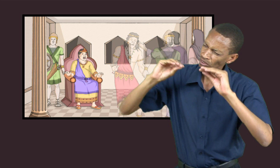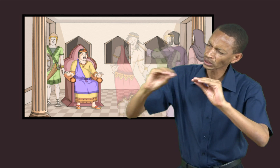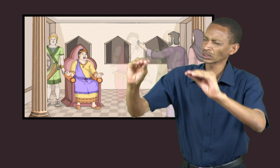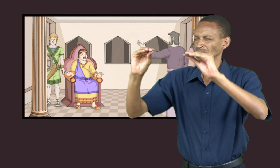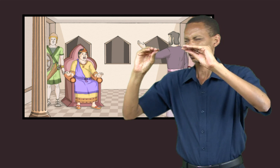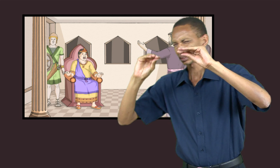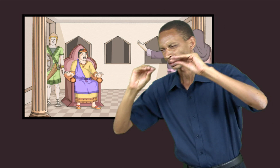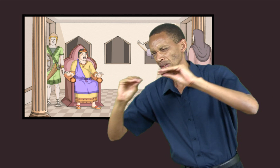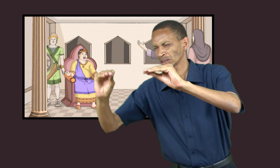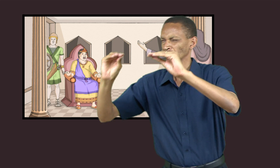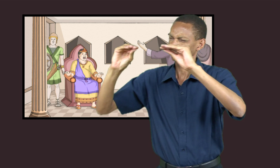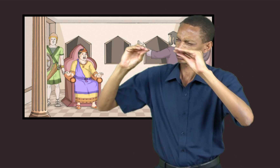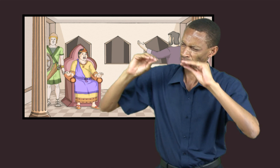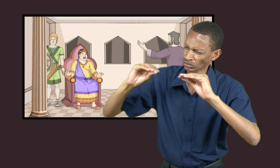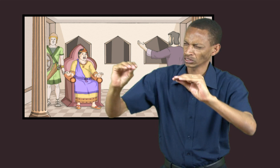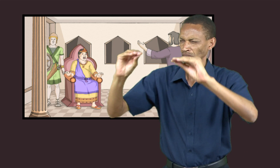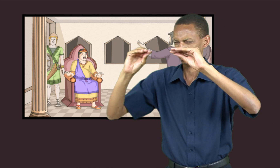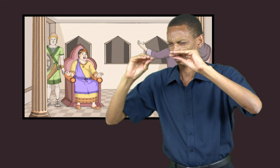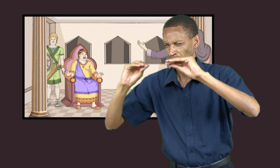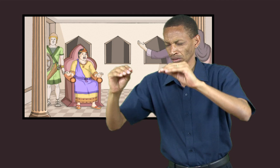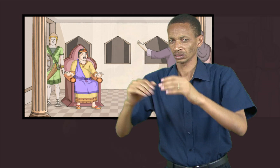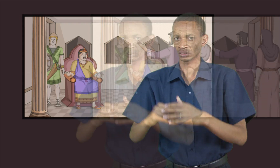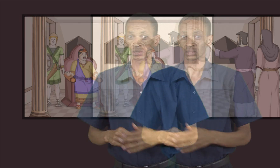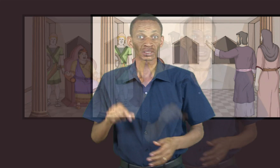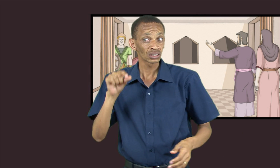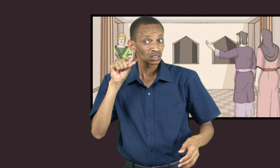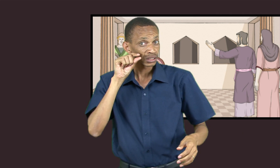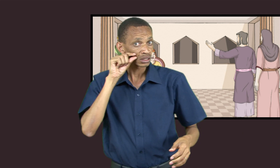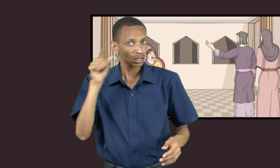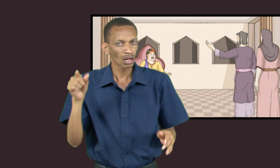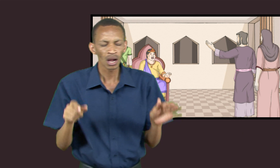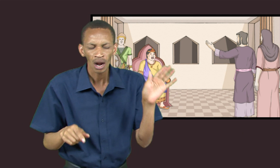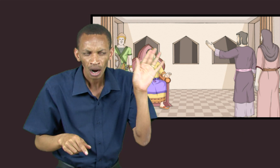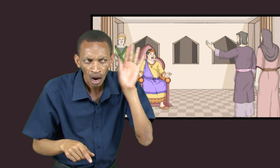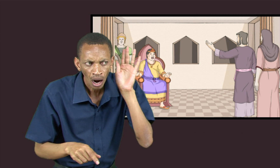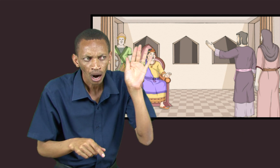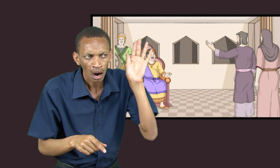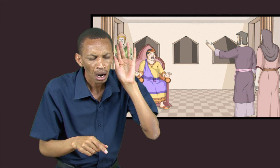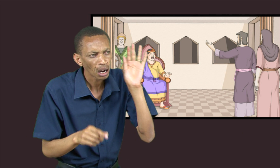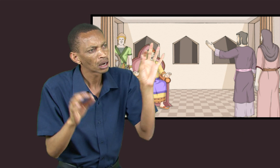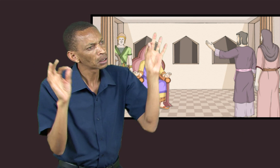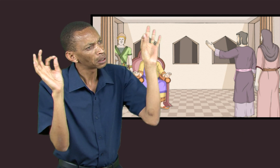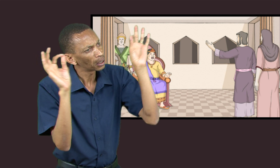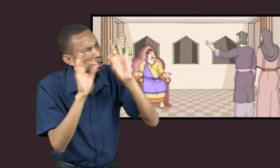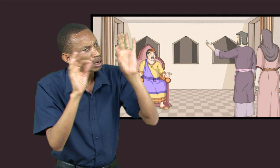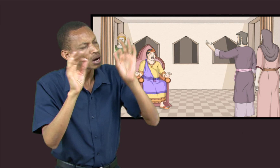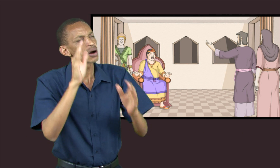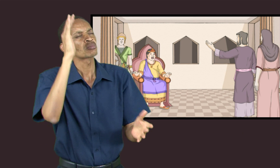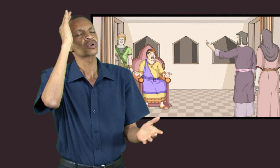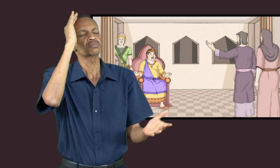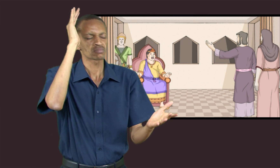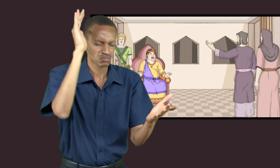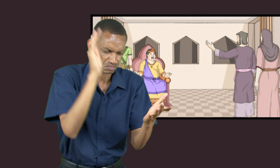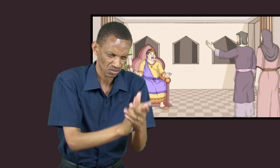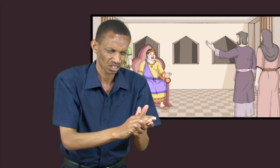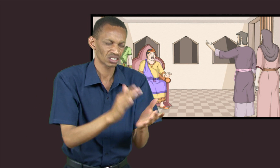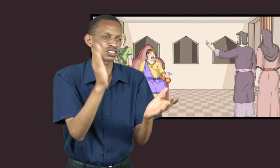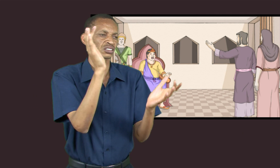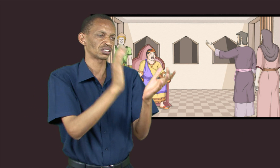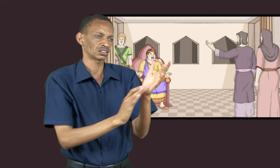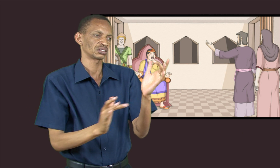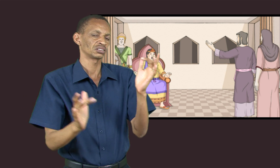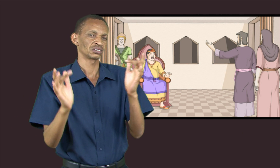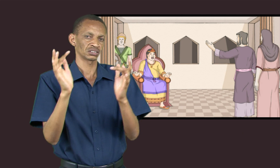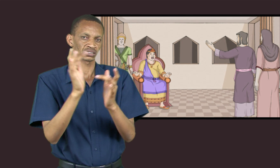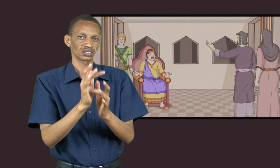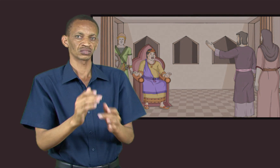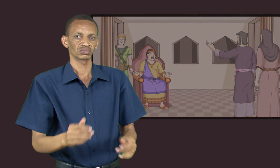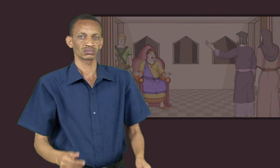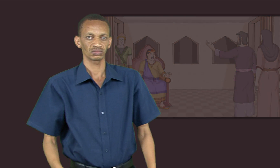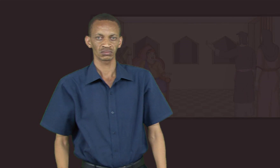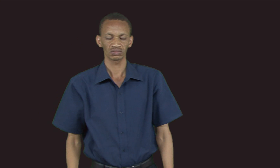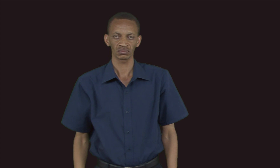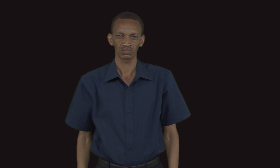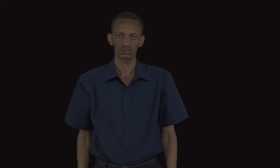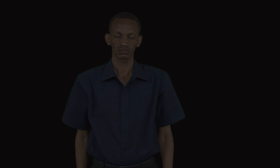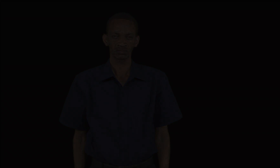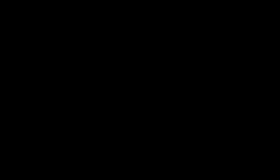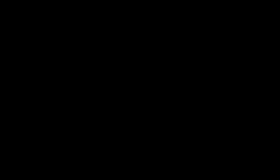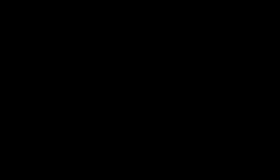When the proconsul saw what had happened, he believed, for he was astonished at the teaching about the Lord.